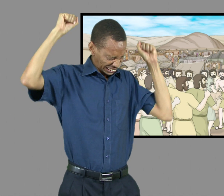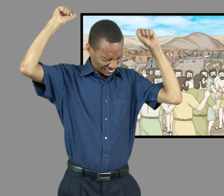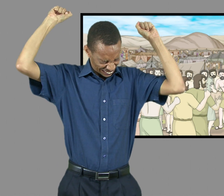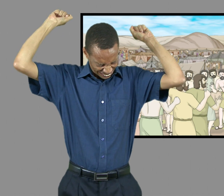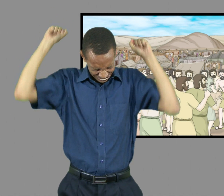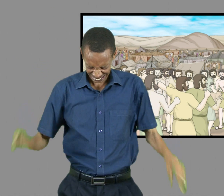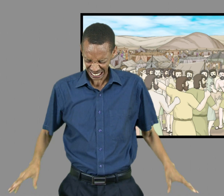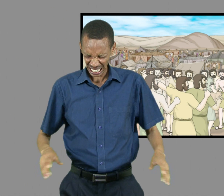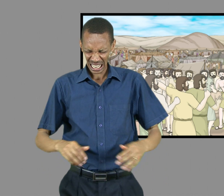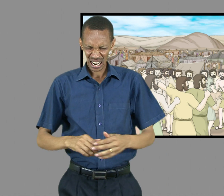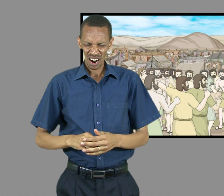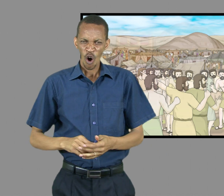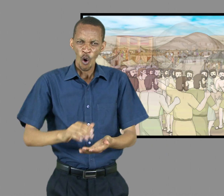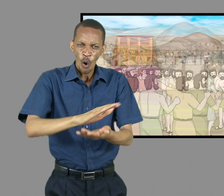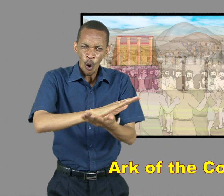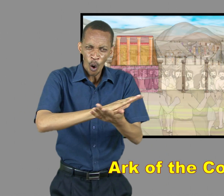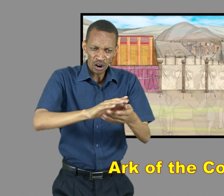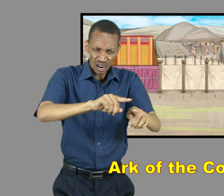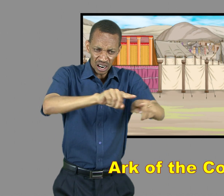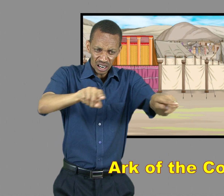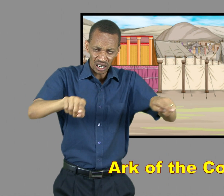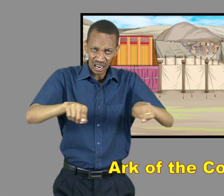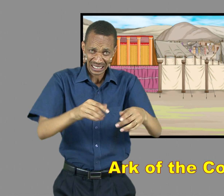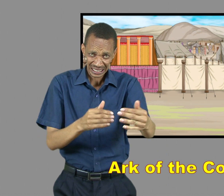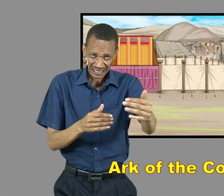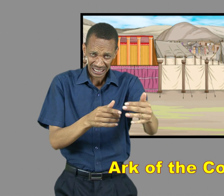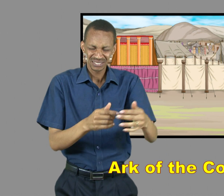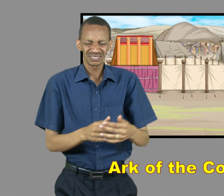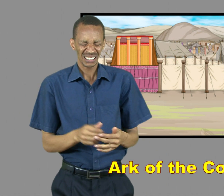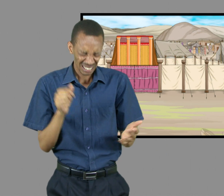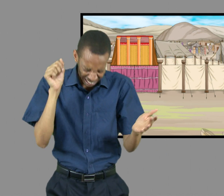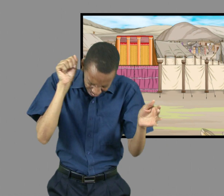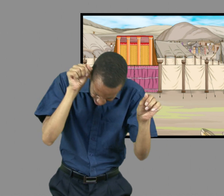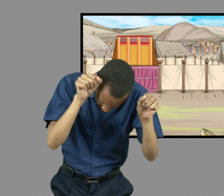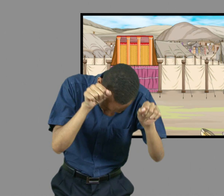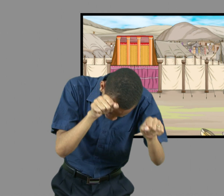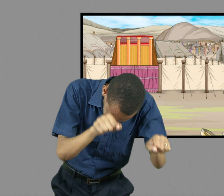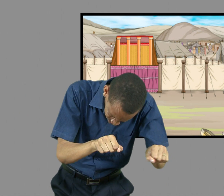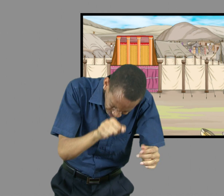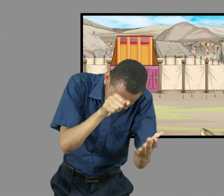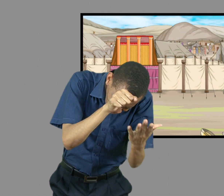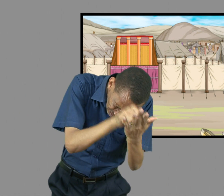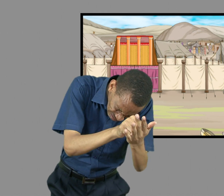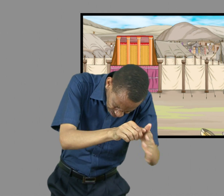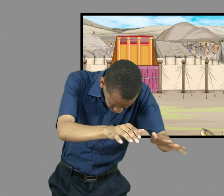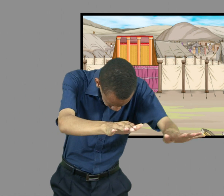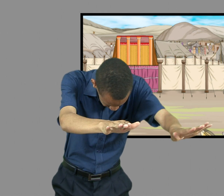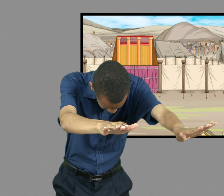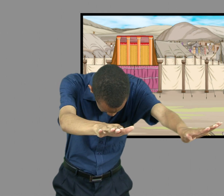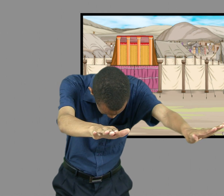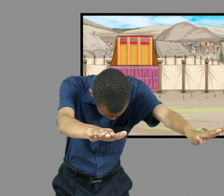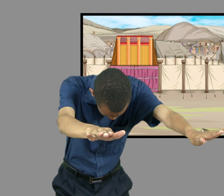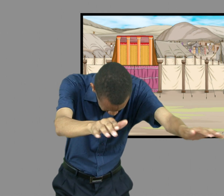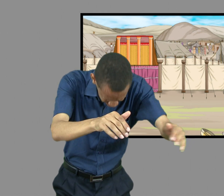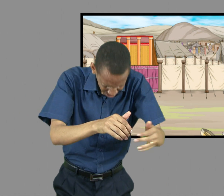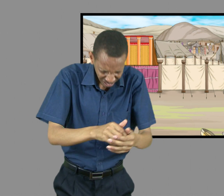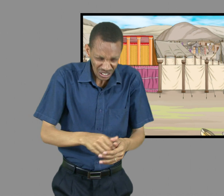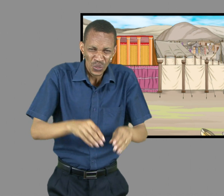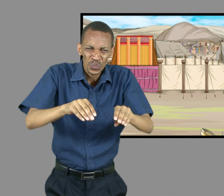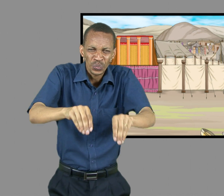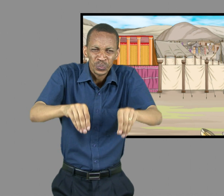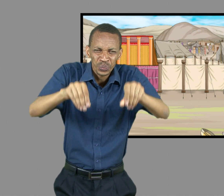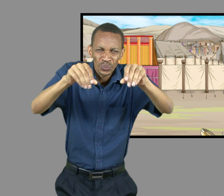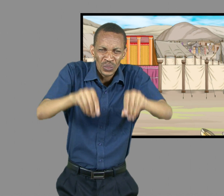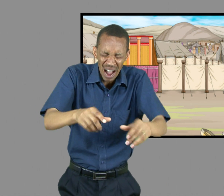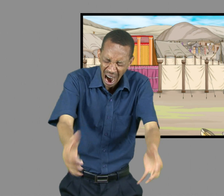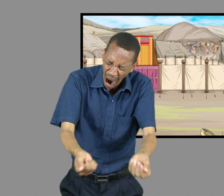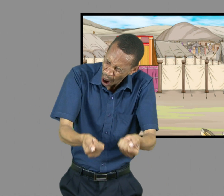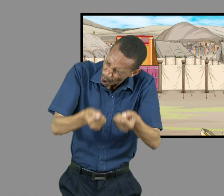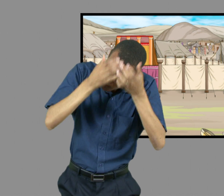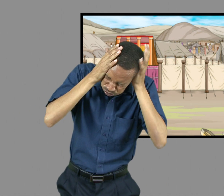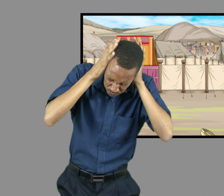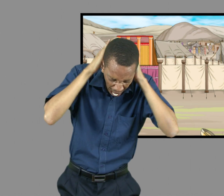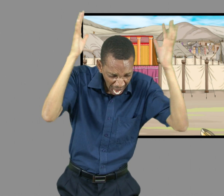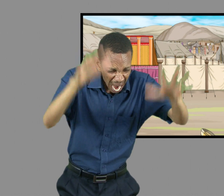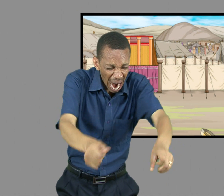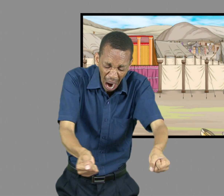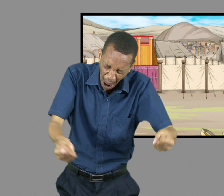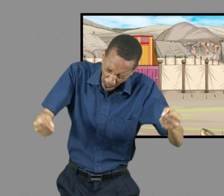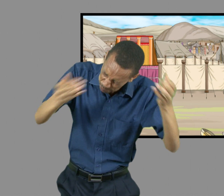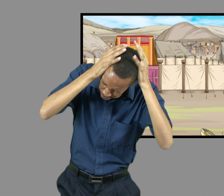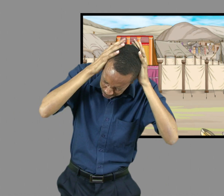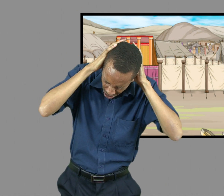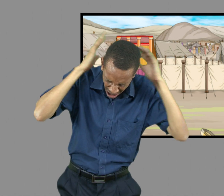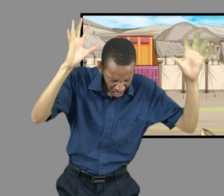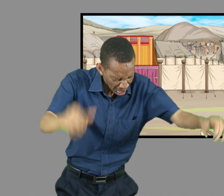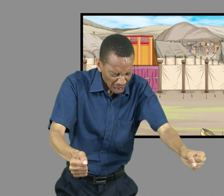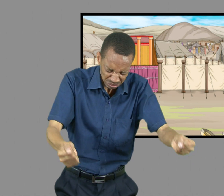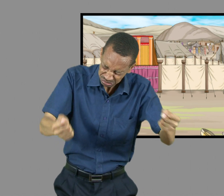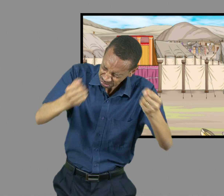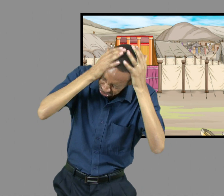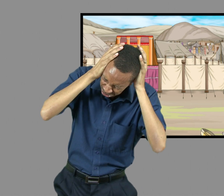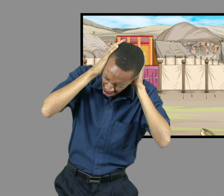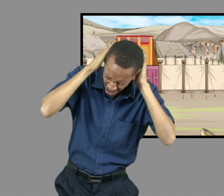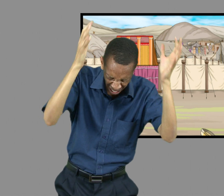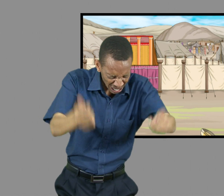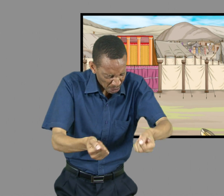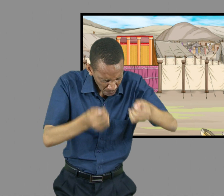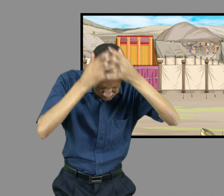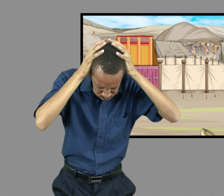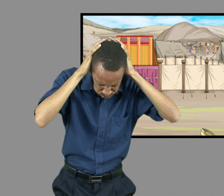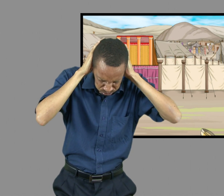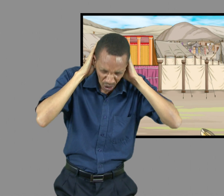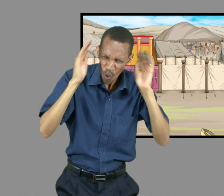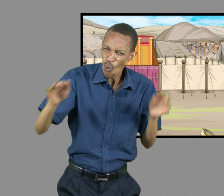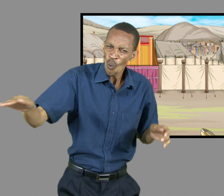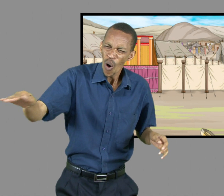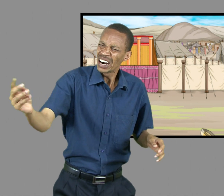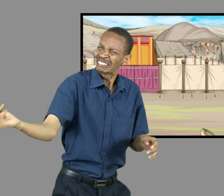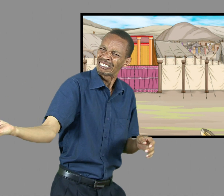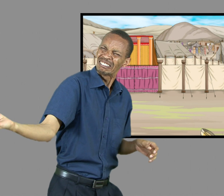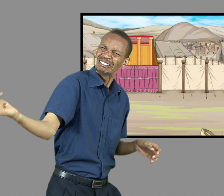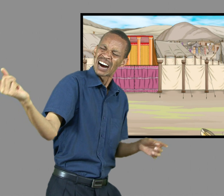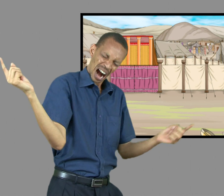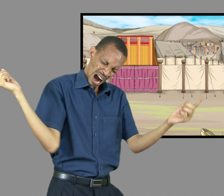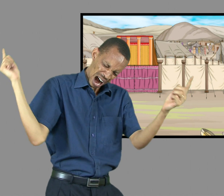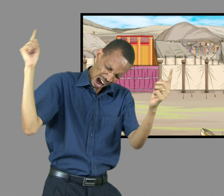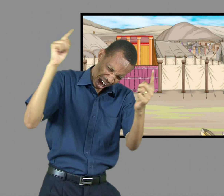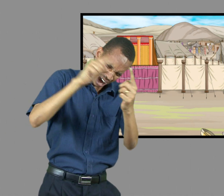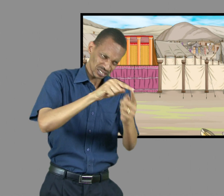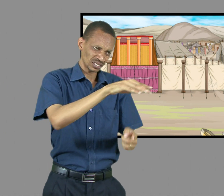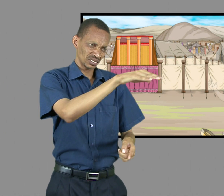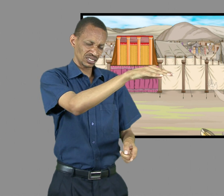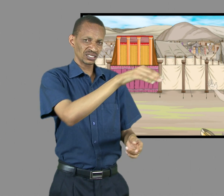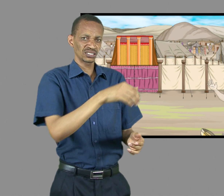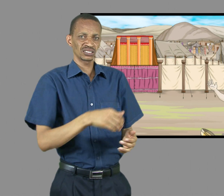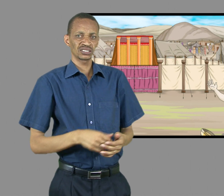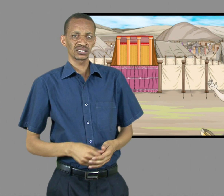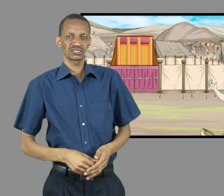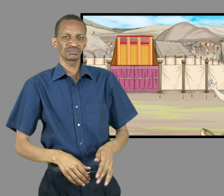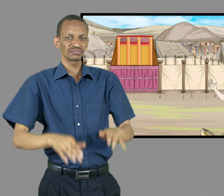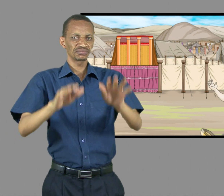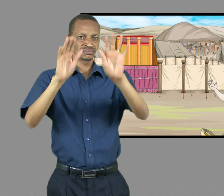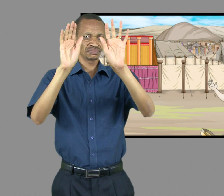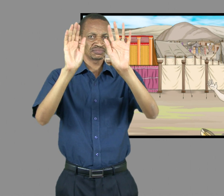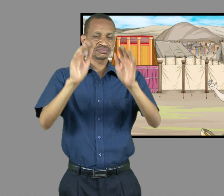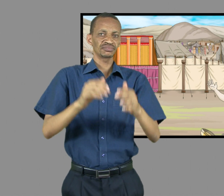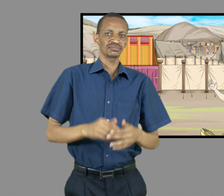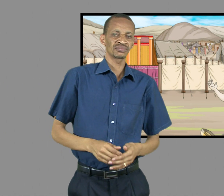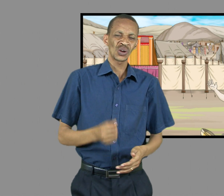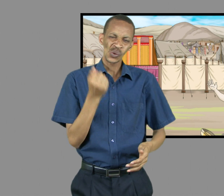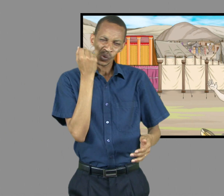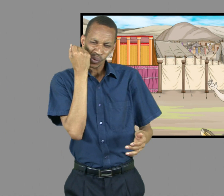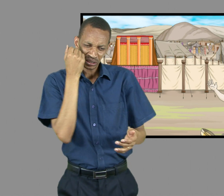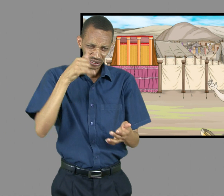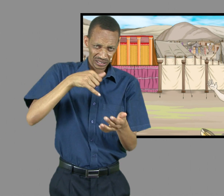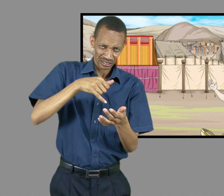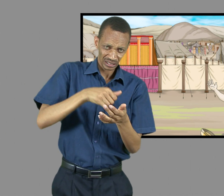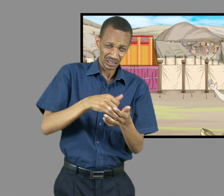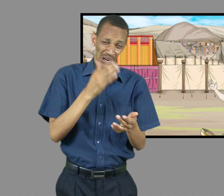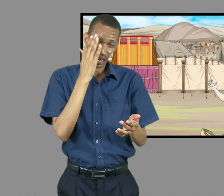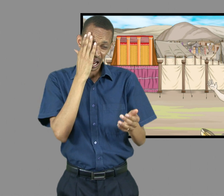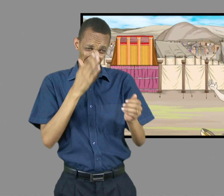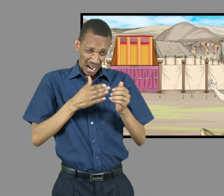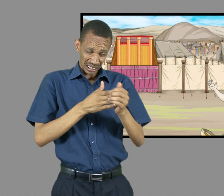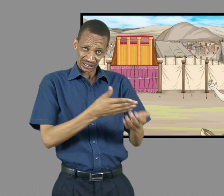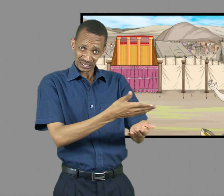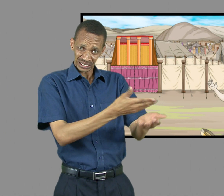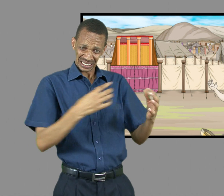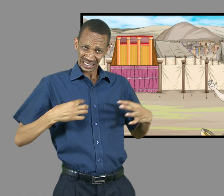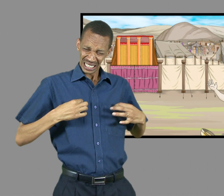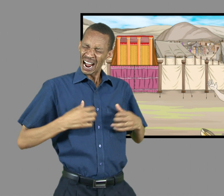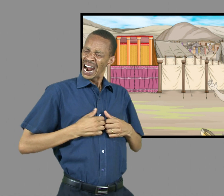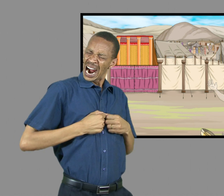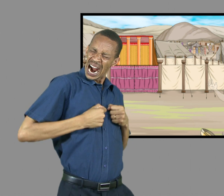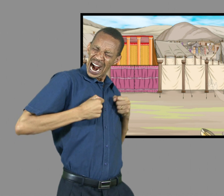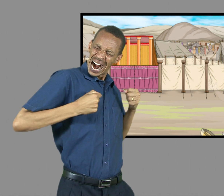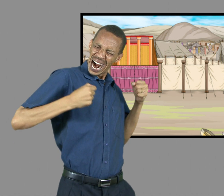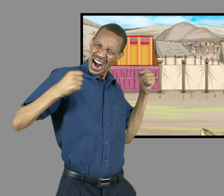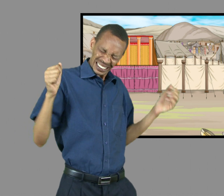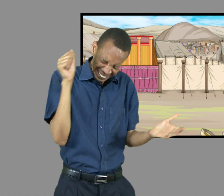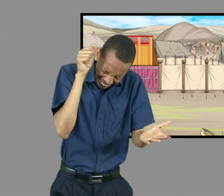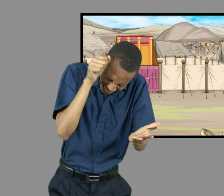Then Joshua tore his clothes and fell facedown before the ark of the LORD until evening, as did the elders of Israel;